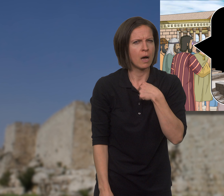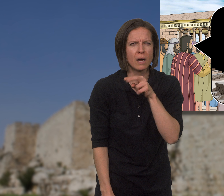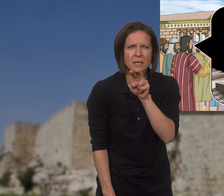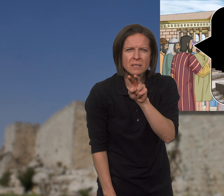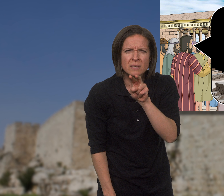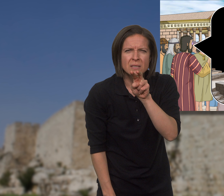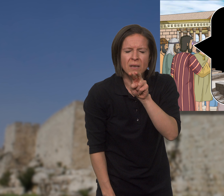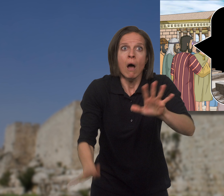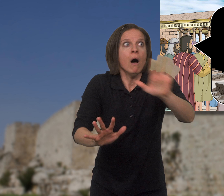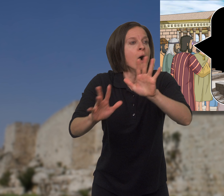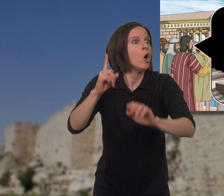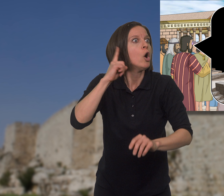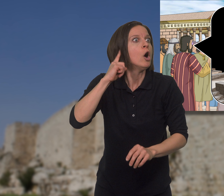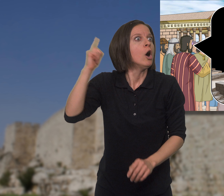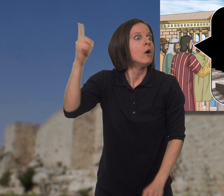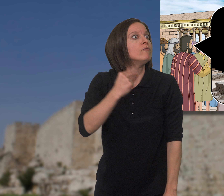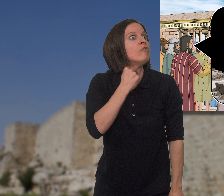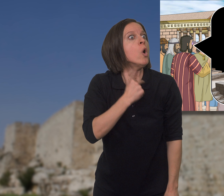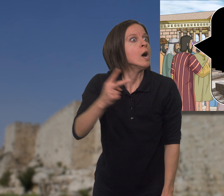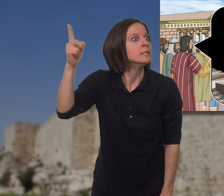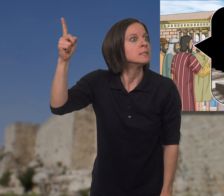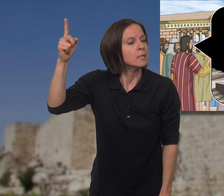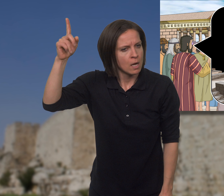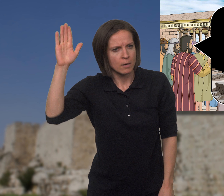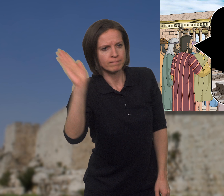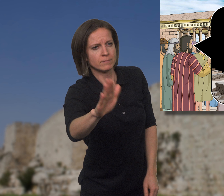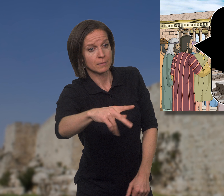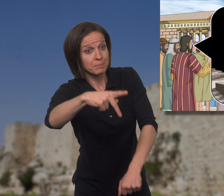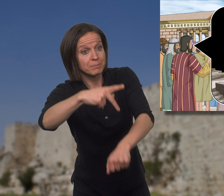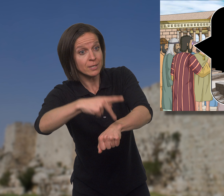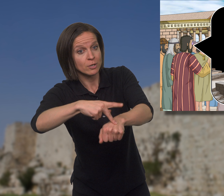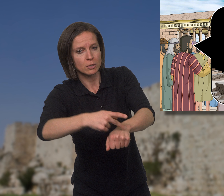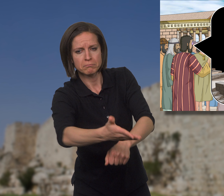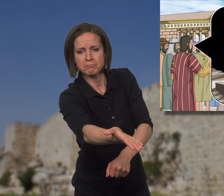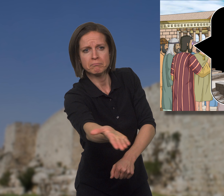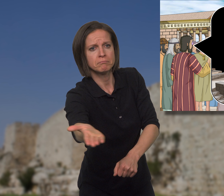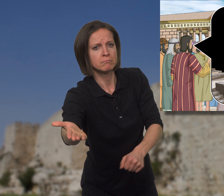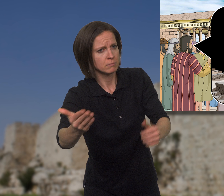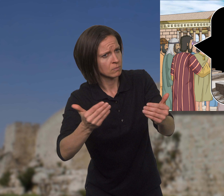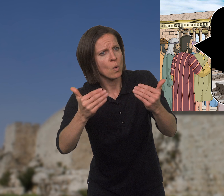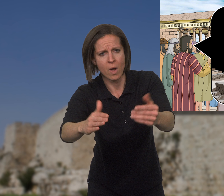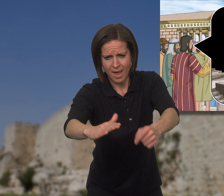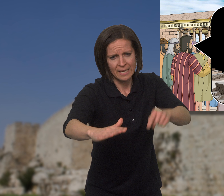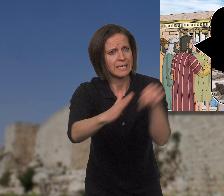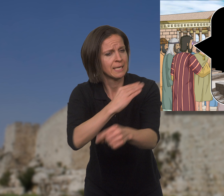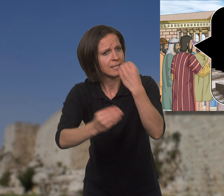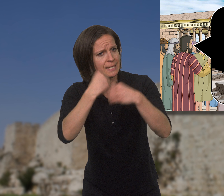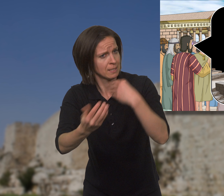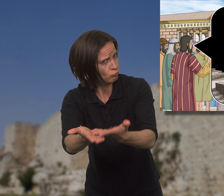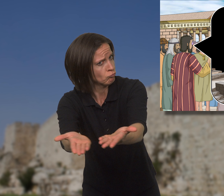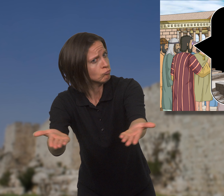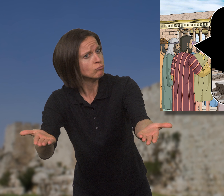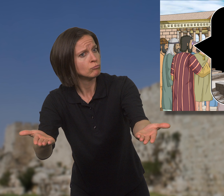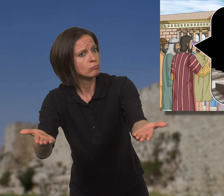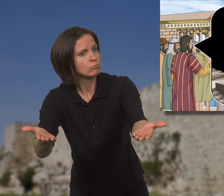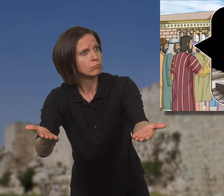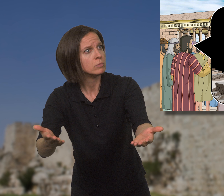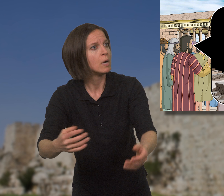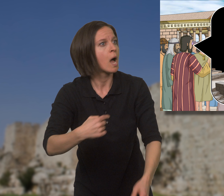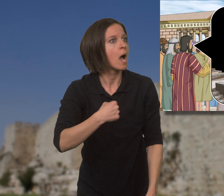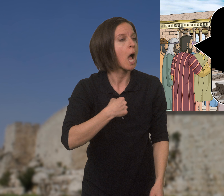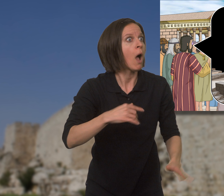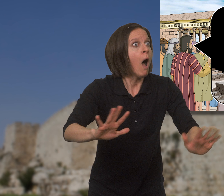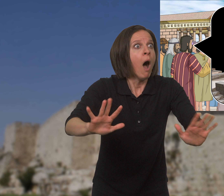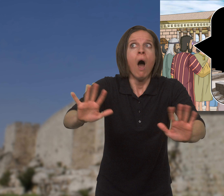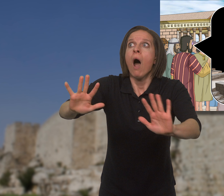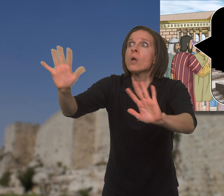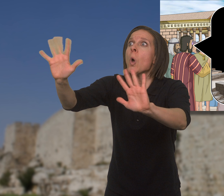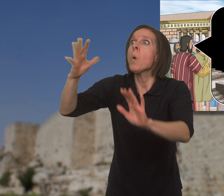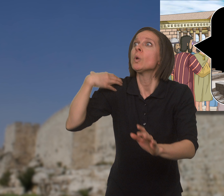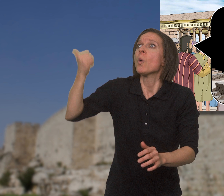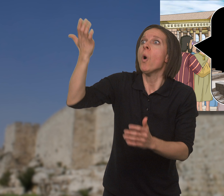Then I heard a voice saying to me, ‘Get up, Peter, kill and eat.’